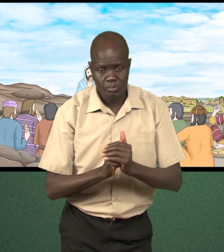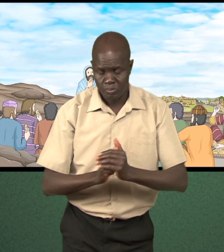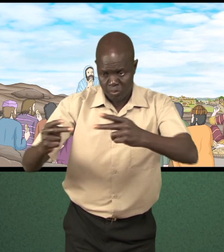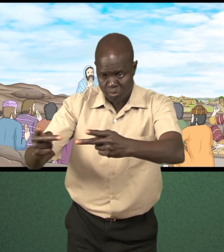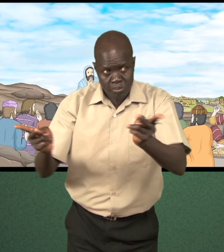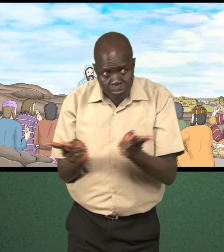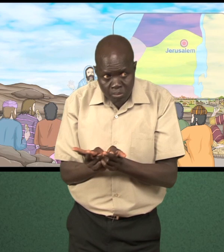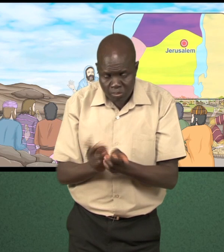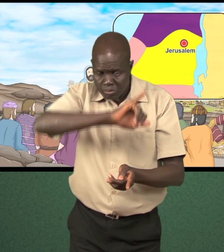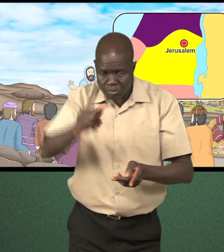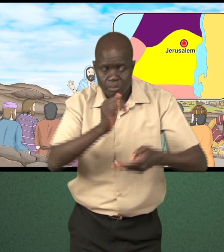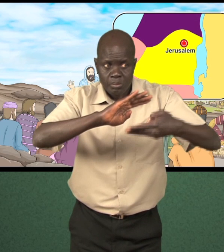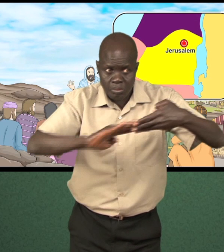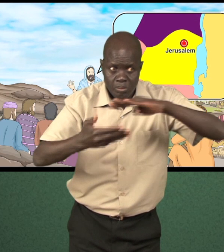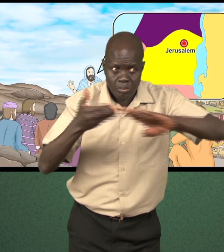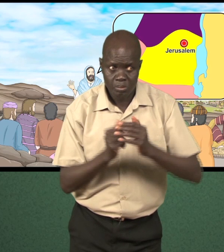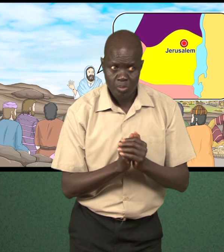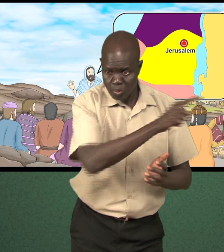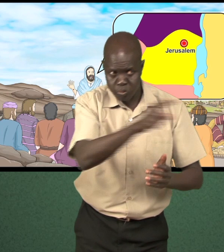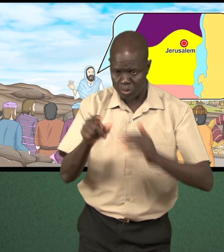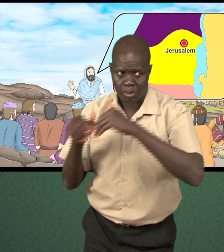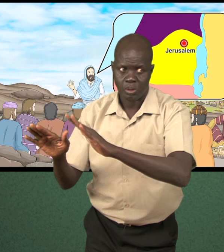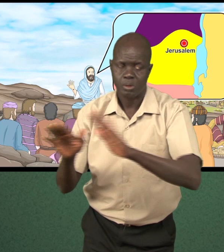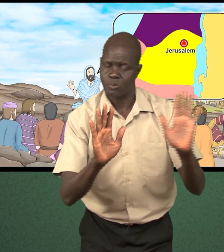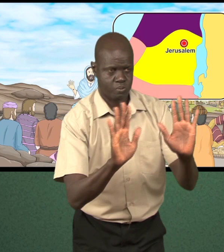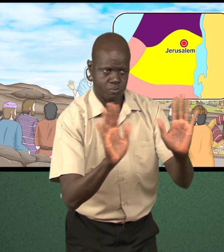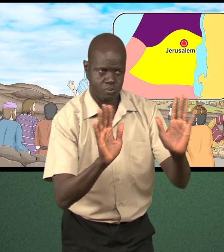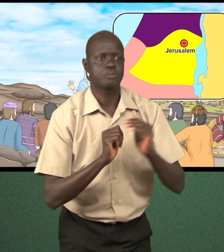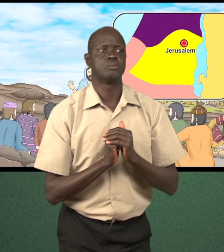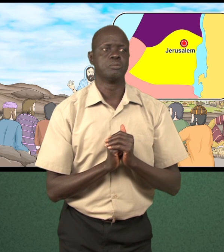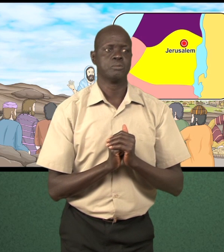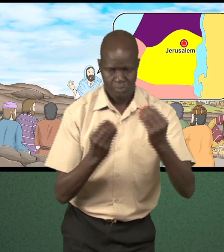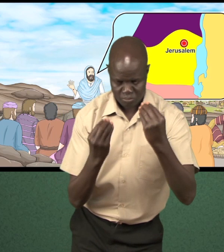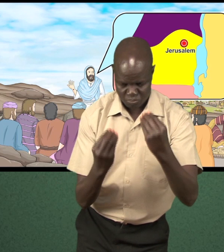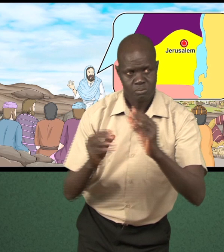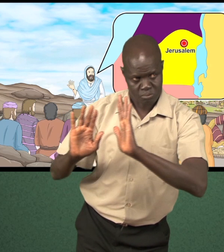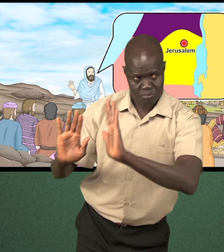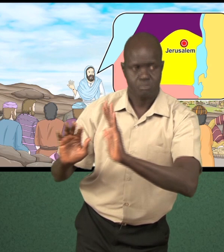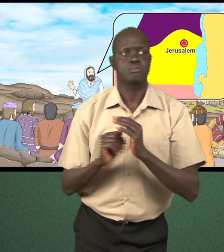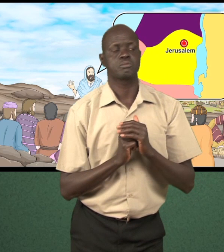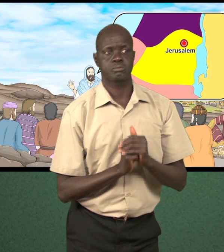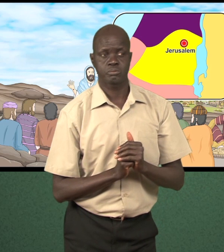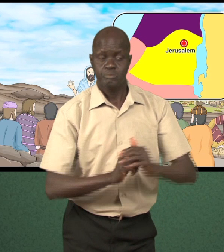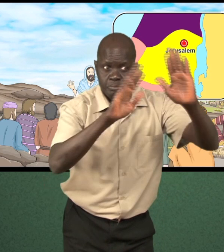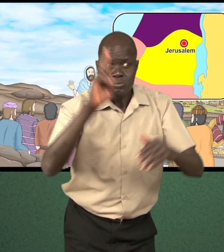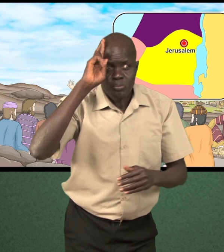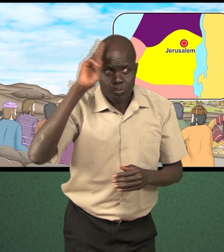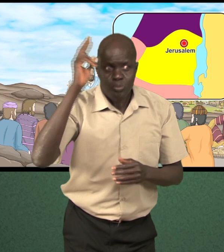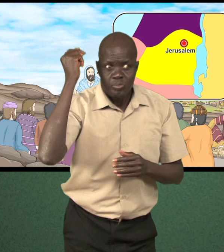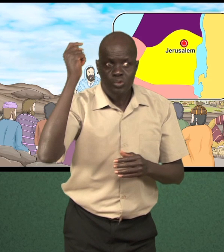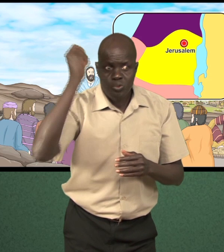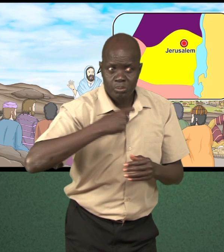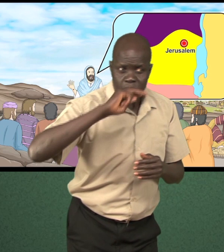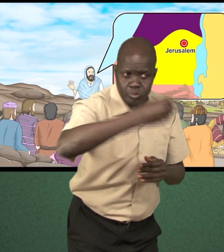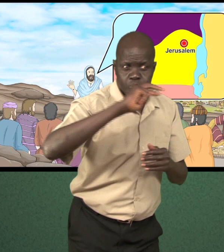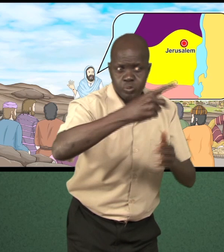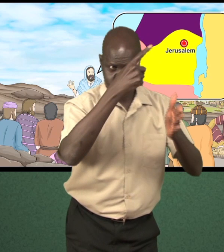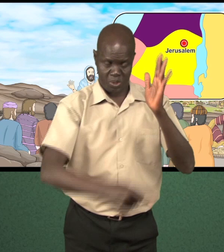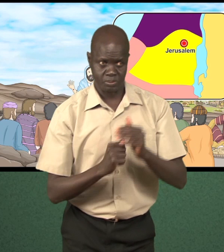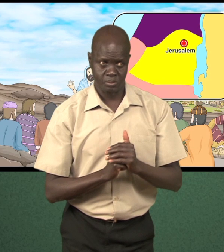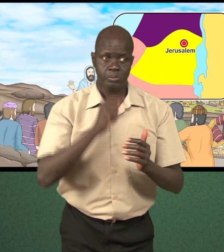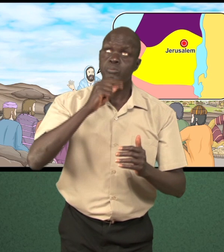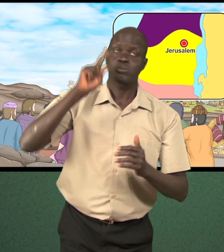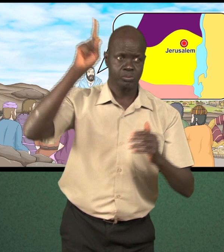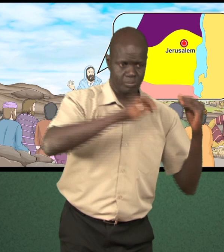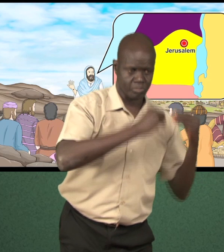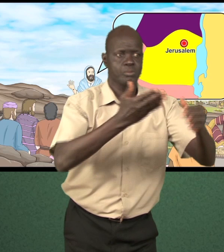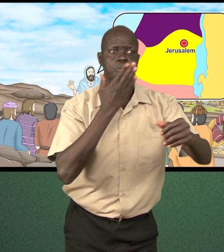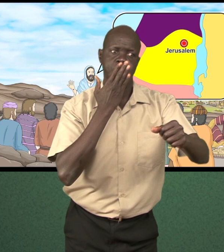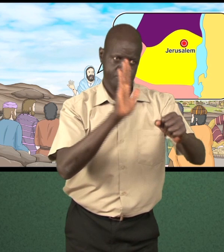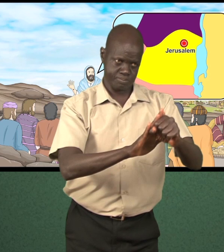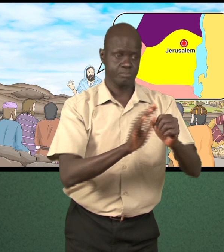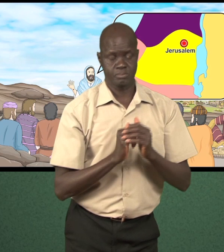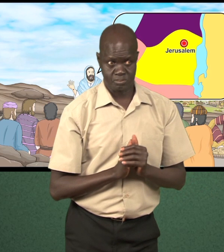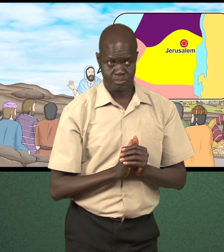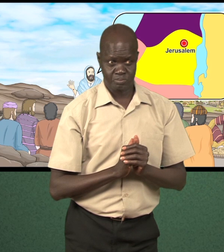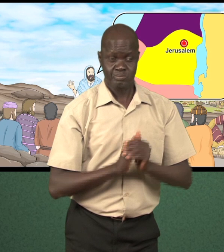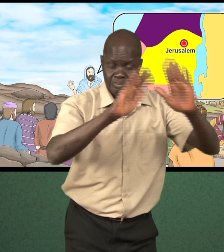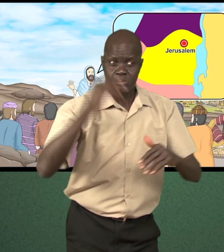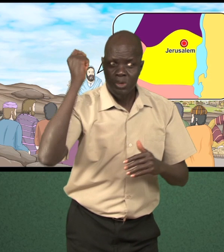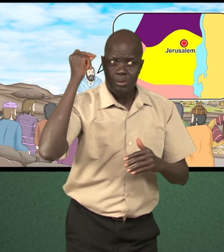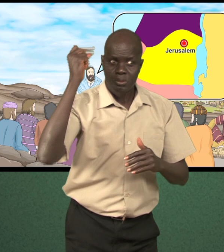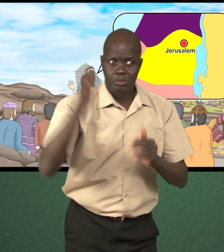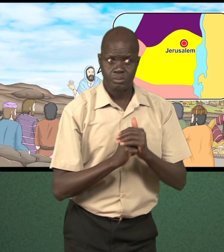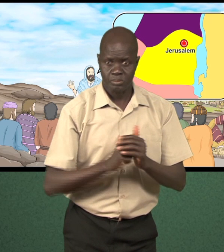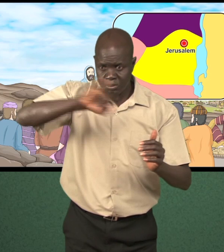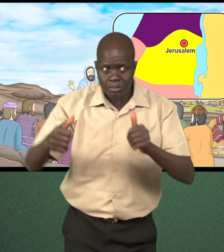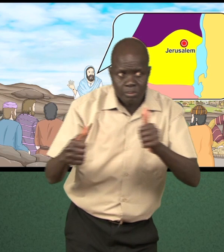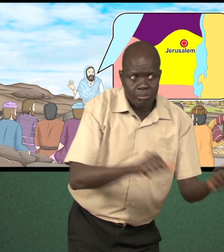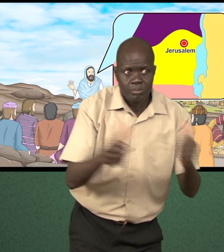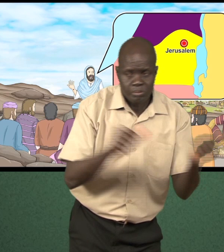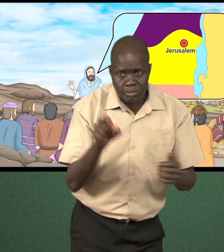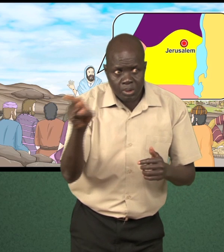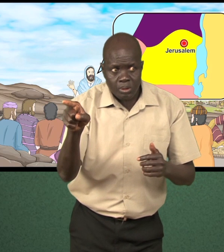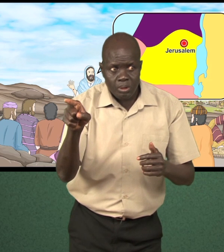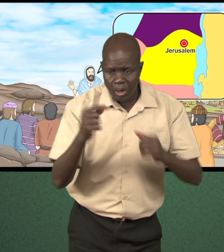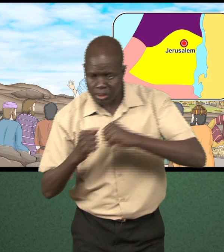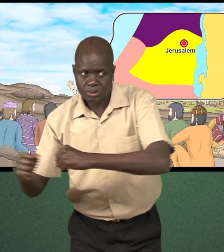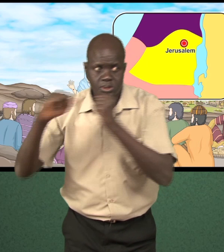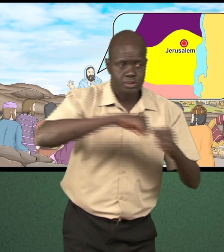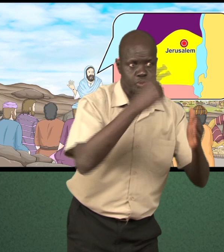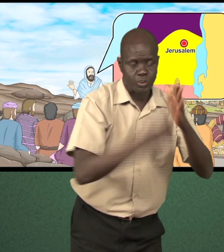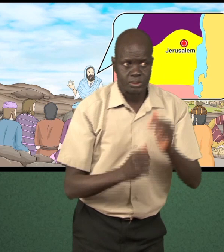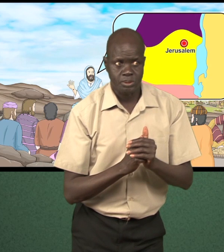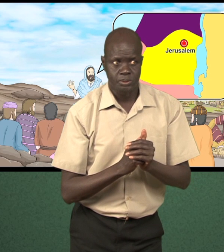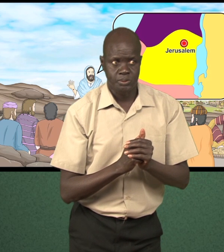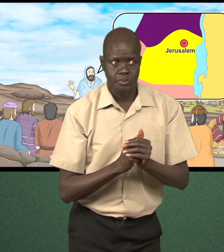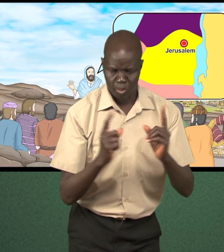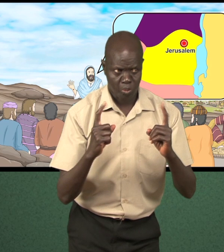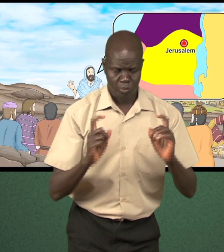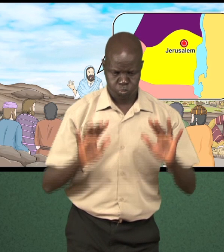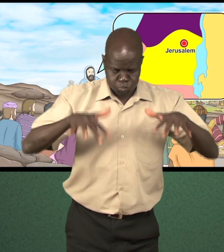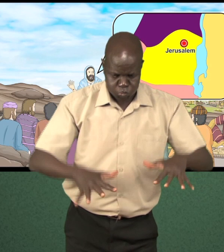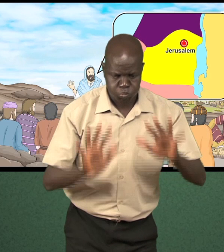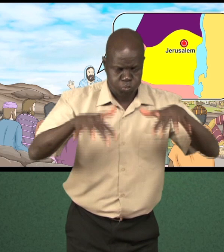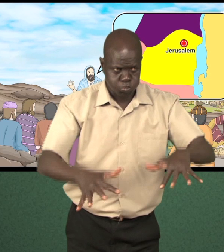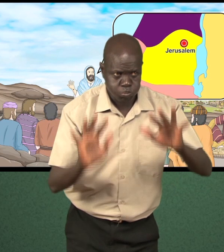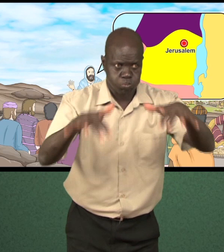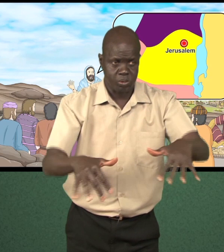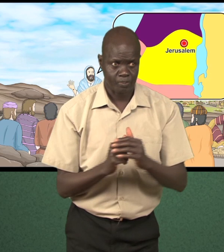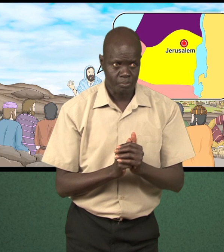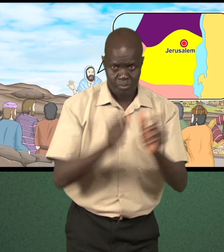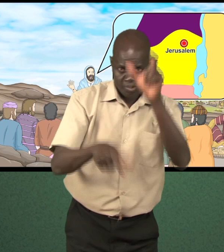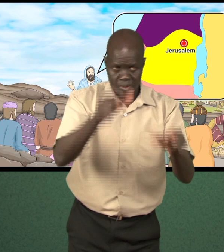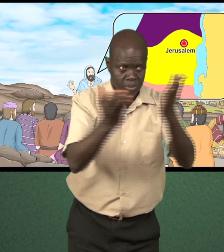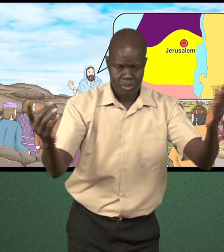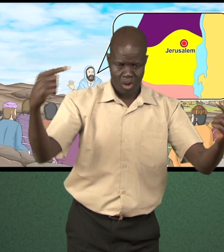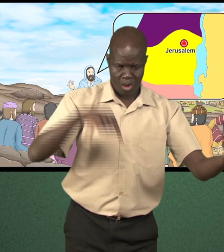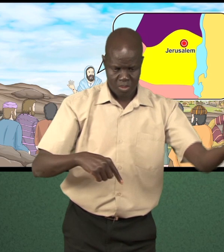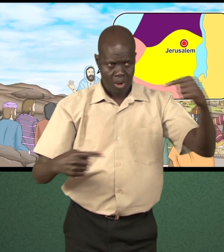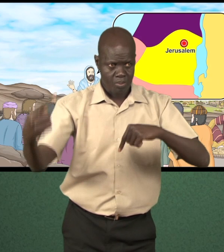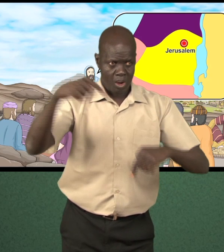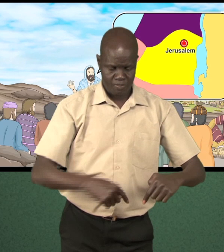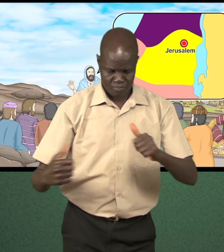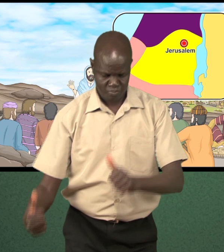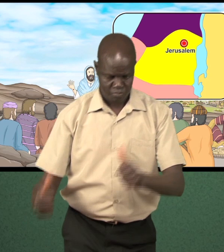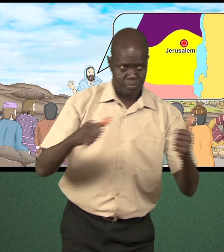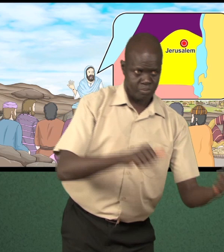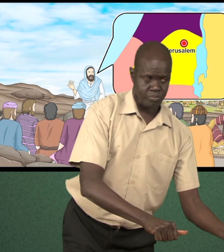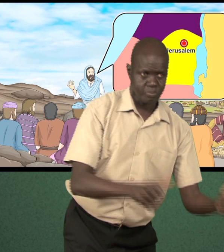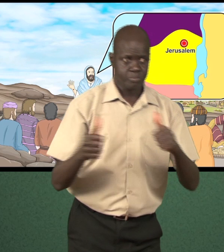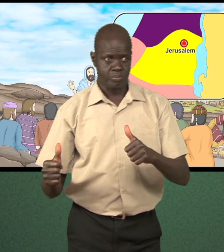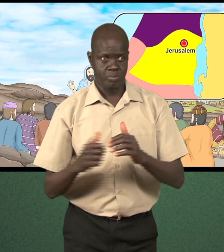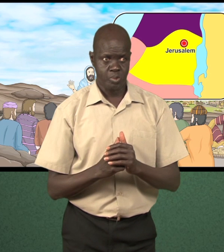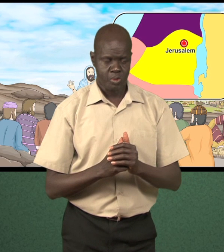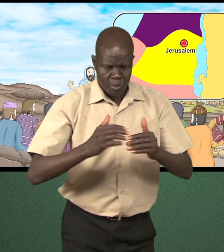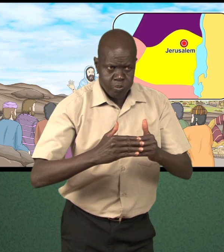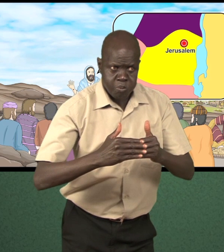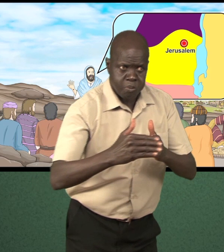And while they were gathered together, He commanded them: “Do not leave Jerusalem, but wait for the gift the Father promised, which you have heard Me discuss.